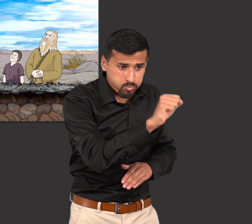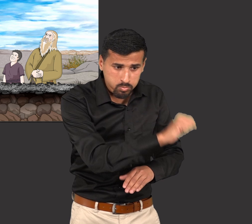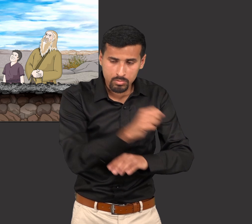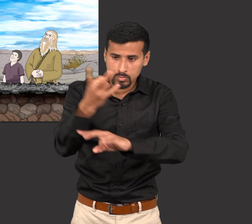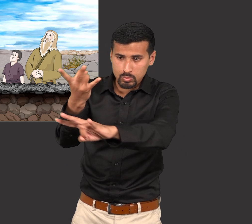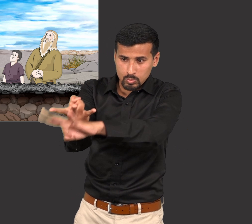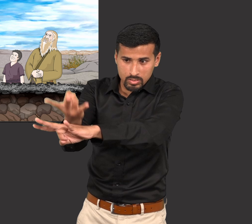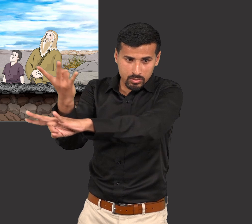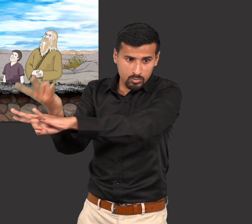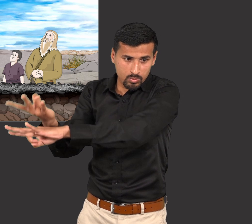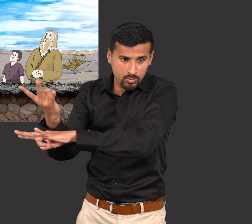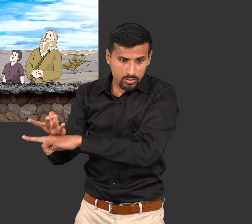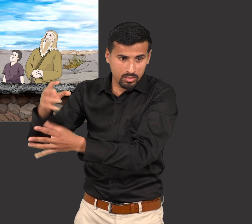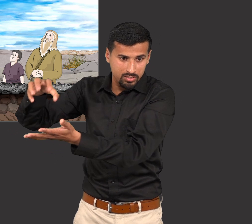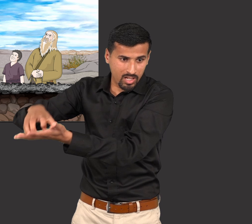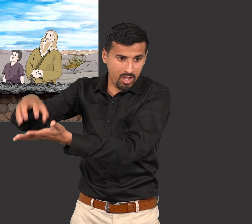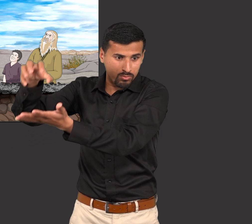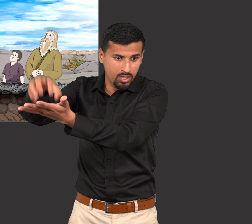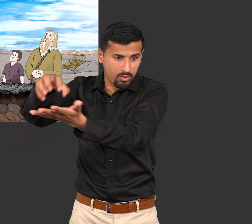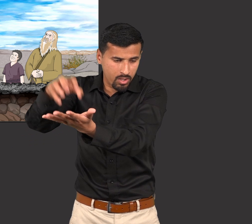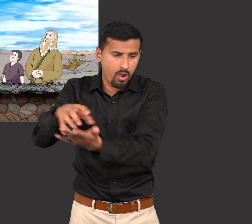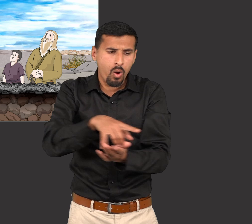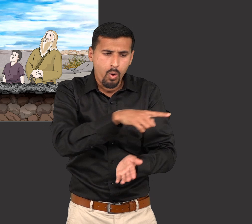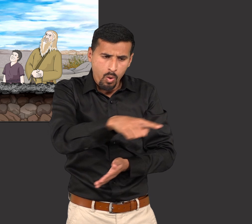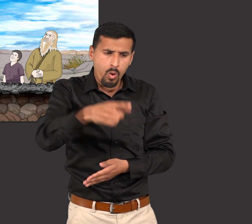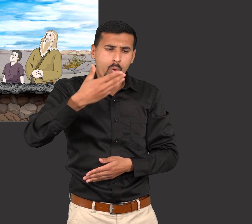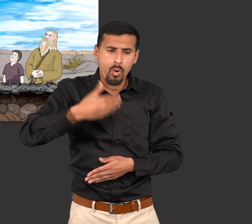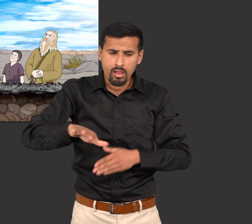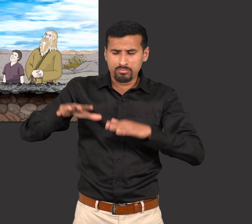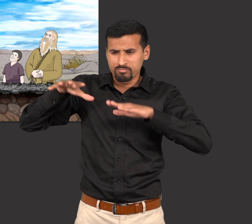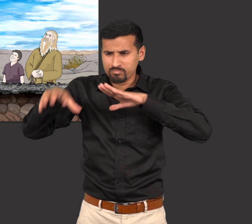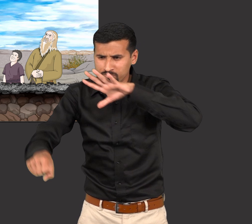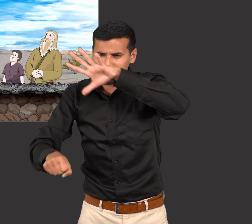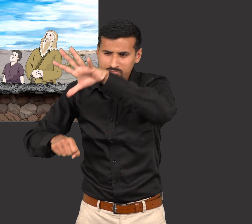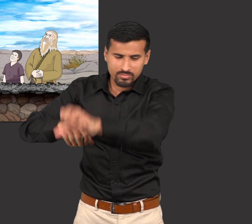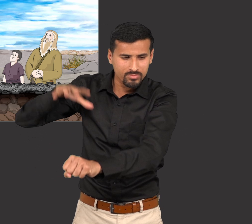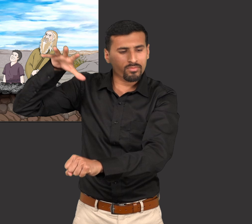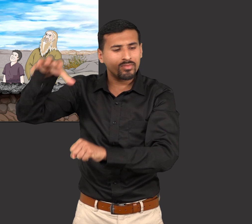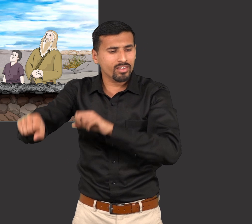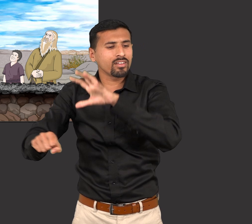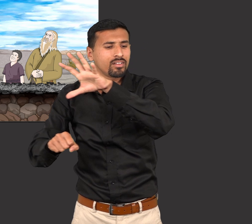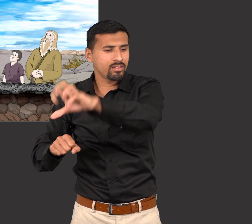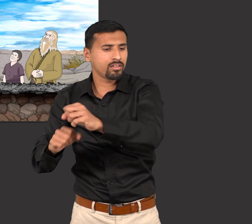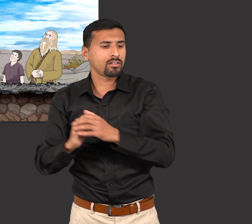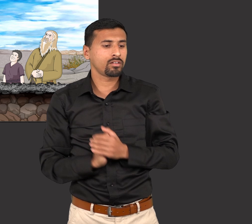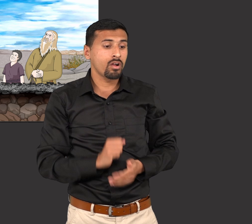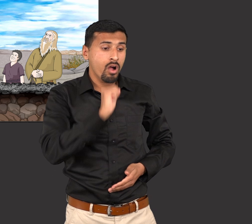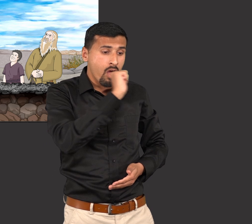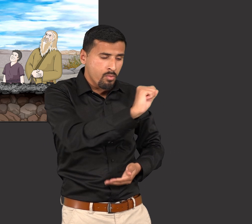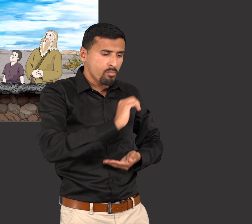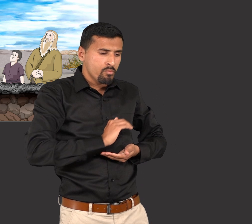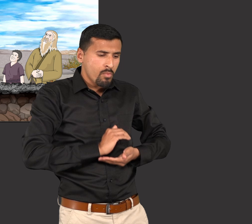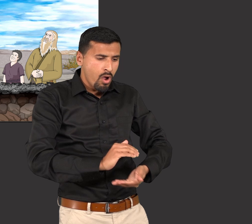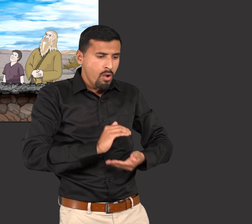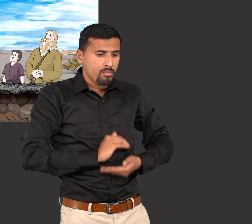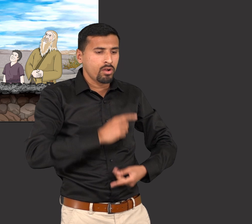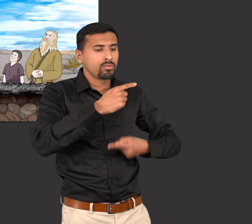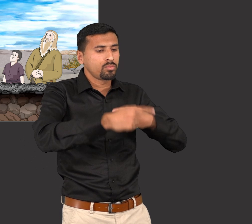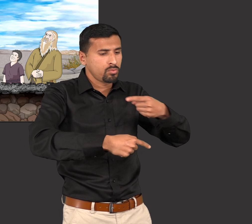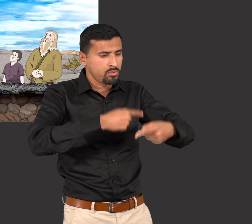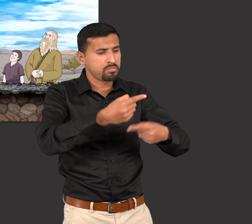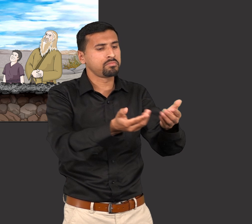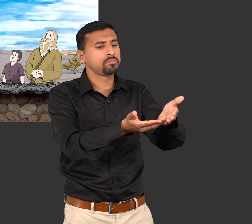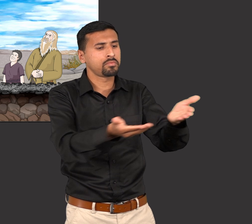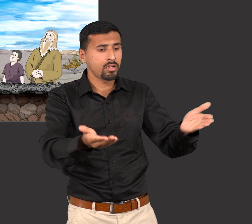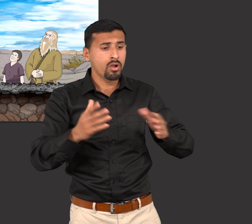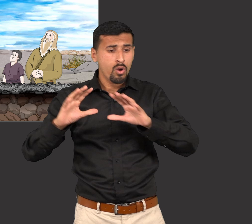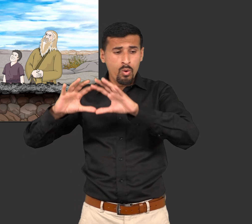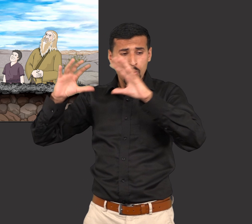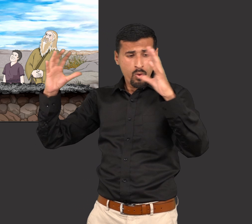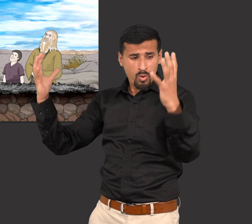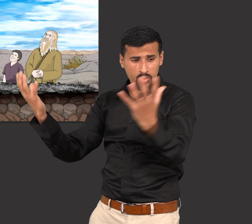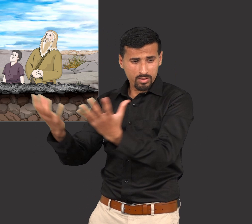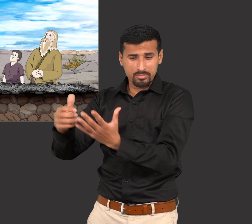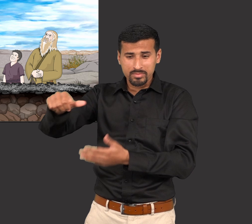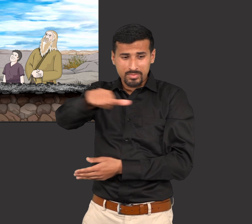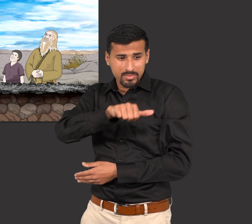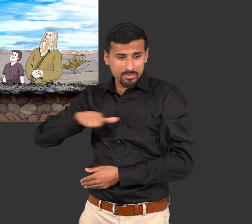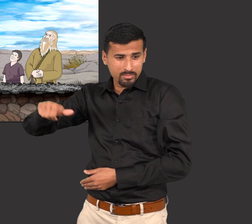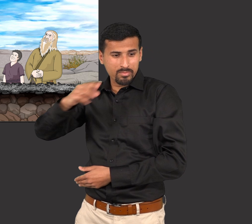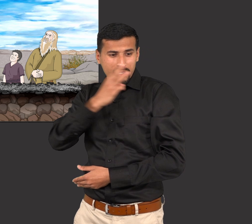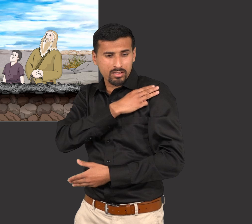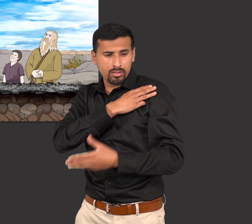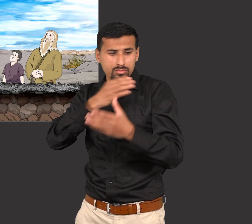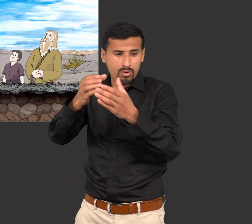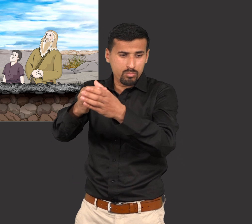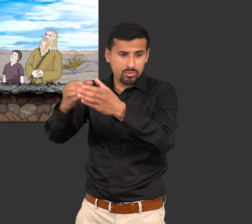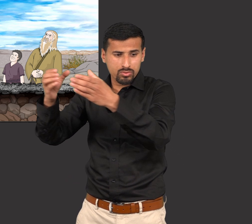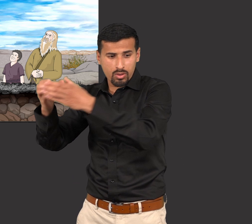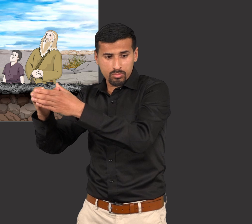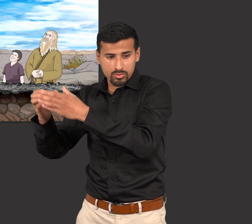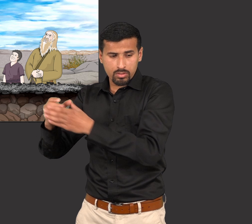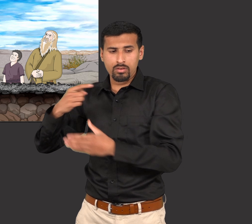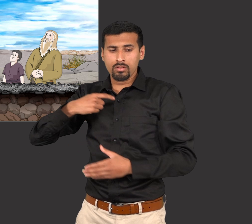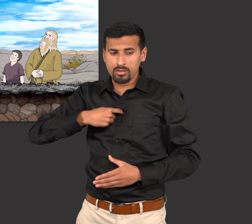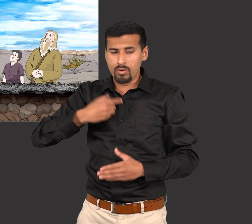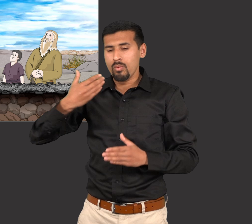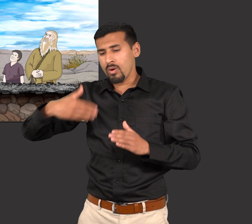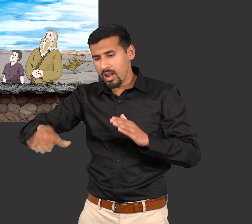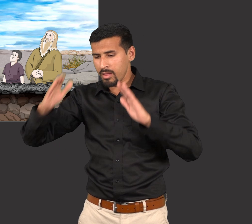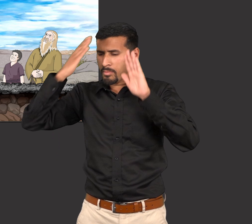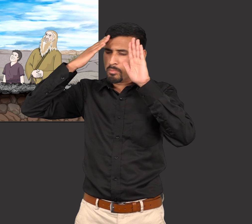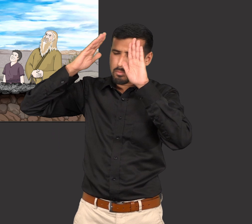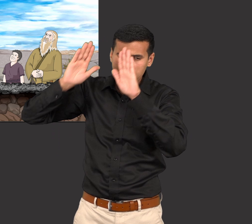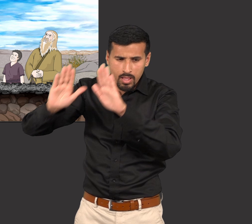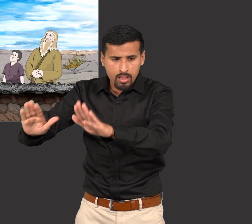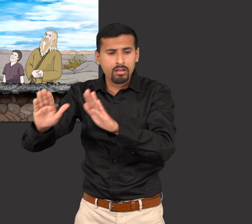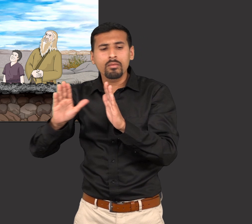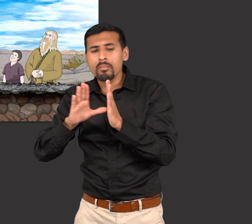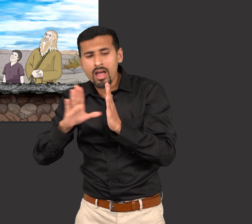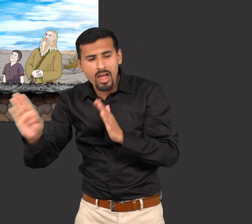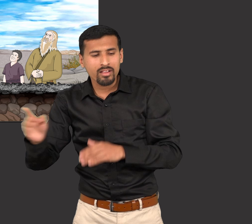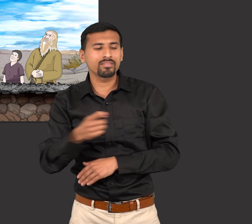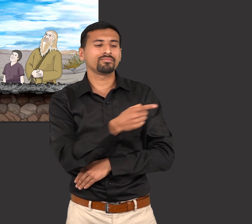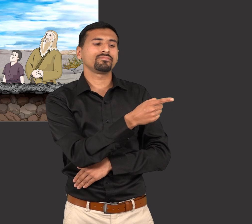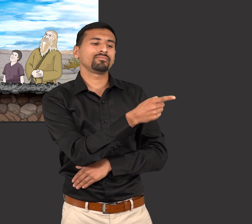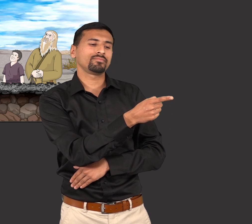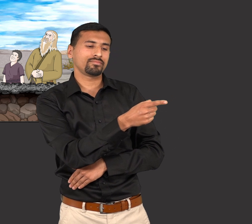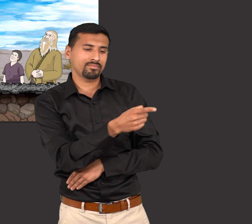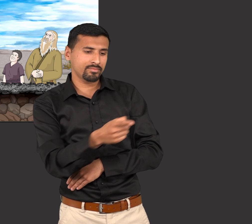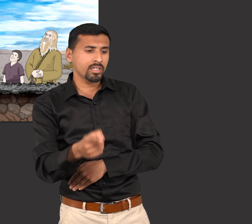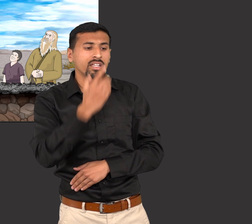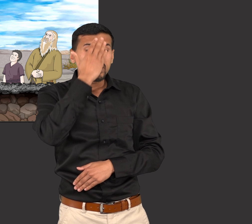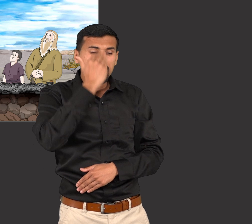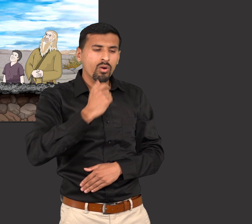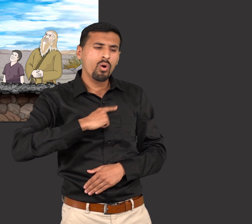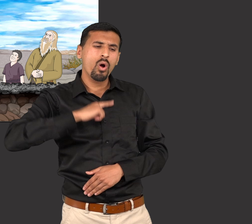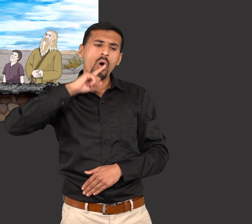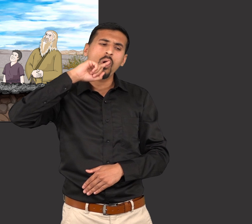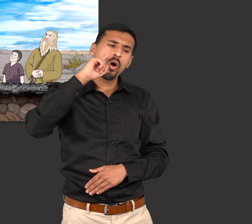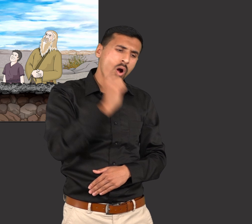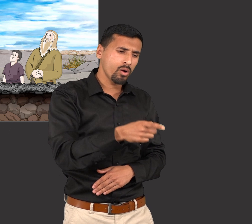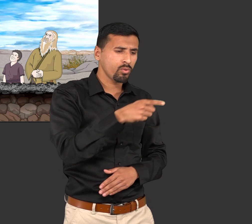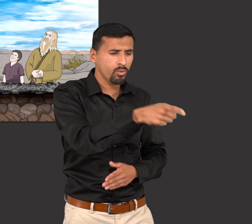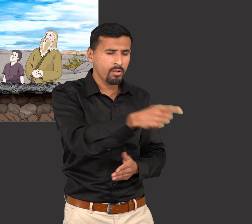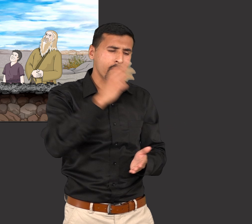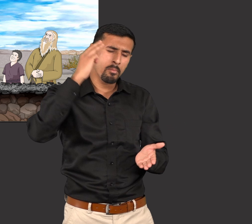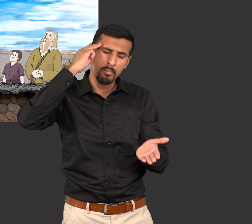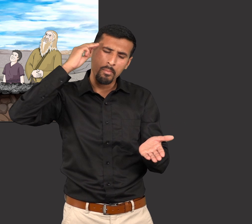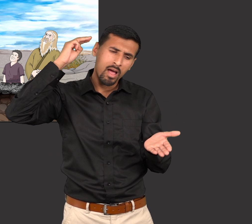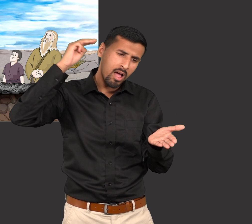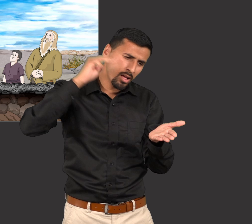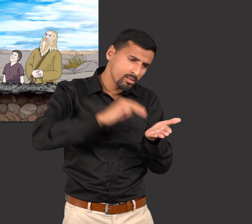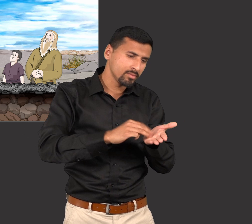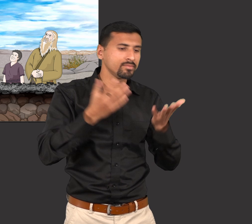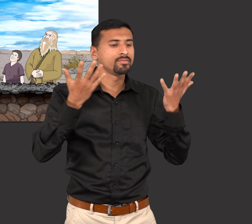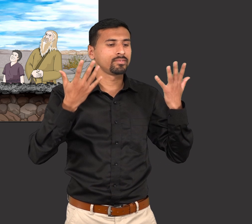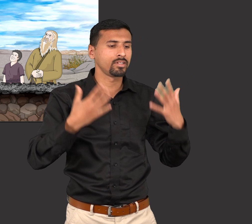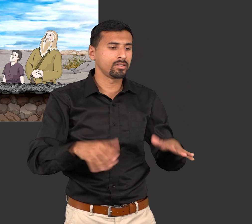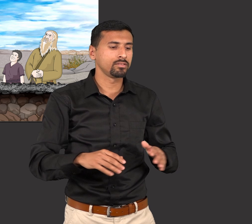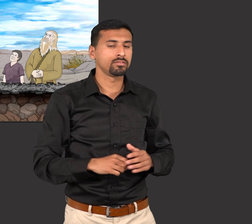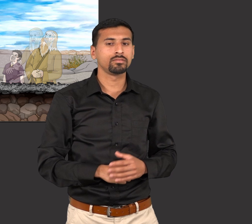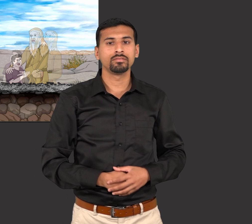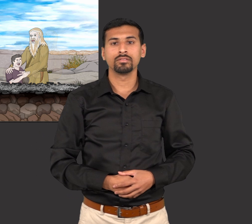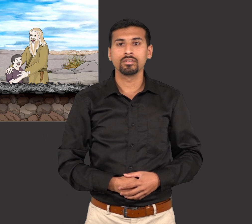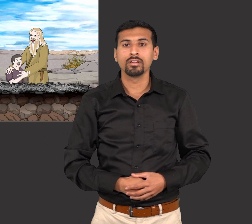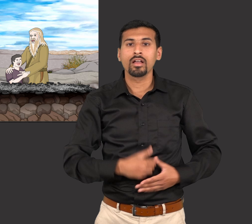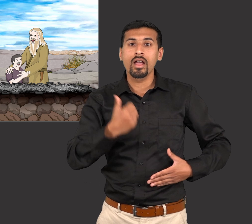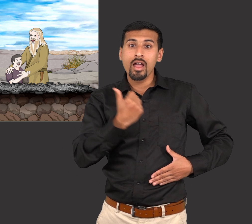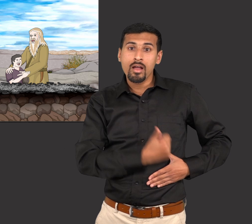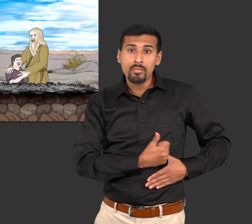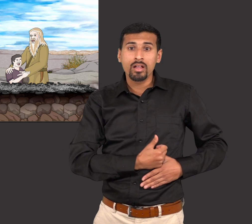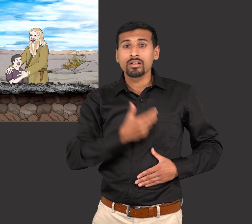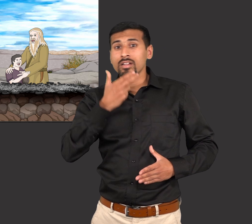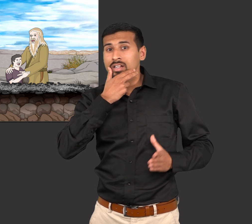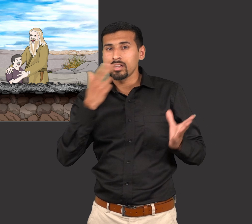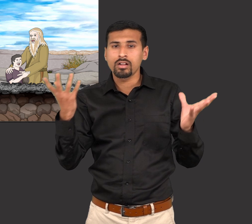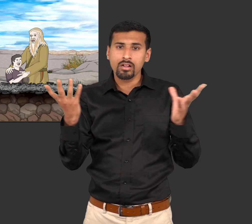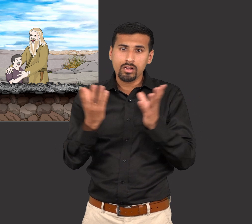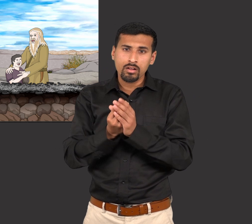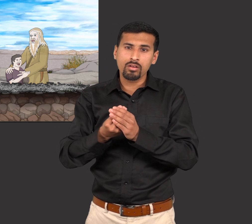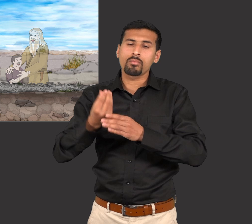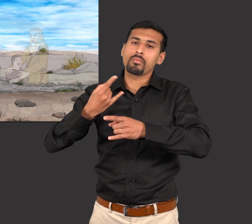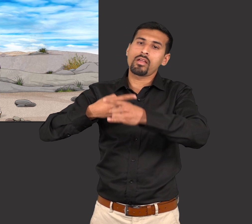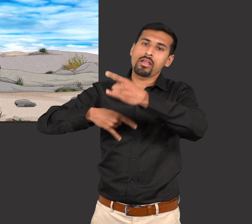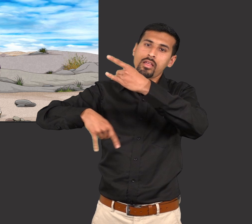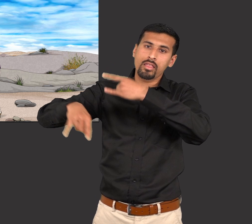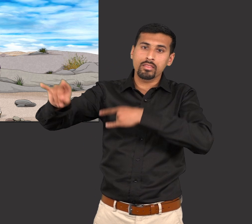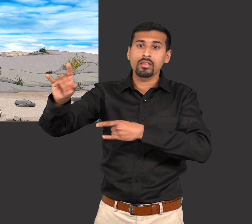Your descendants will possess the gates of their enemies. And through your offspring all nations of the earth will be blessed, because you have obeyed My voice.”